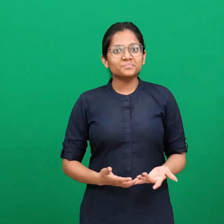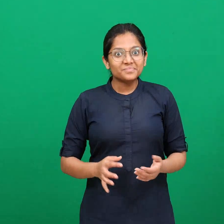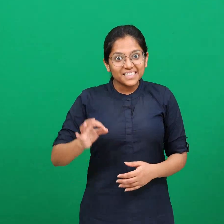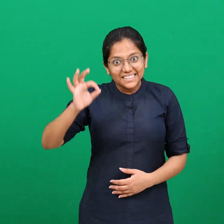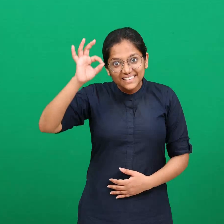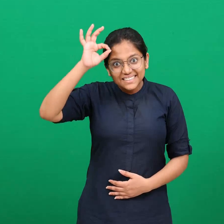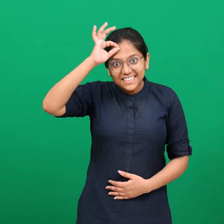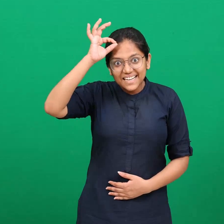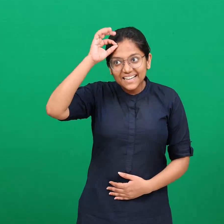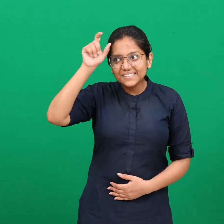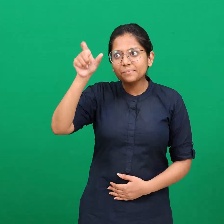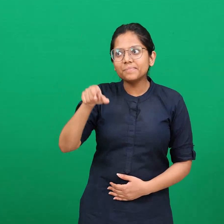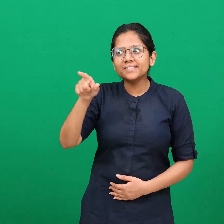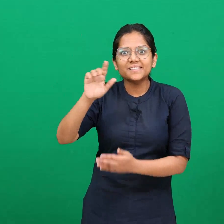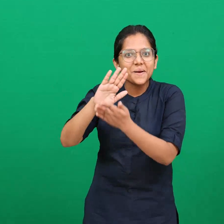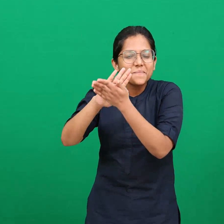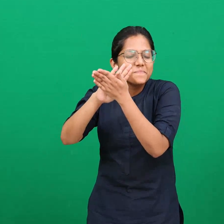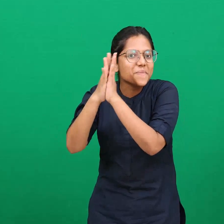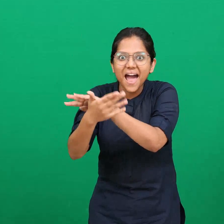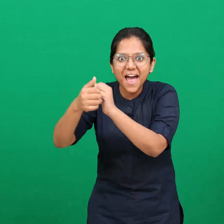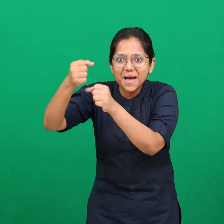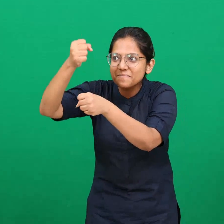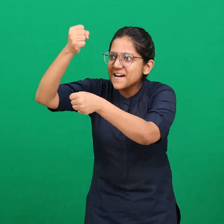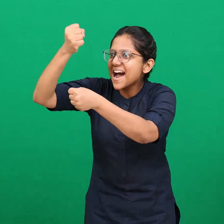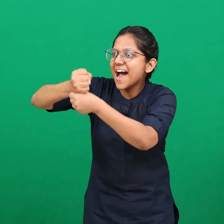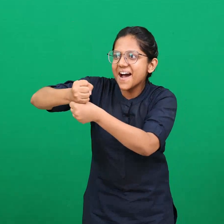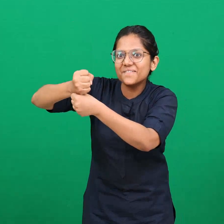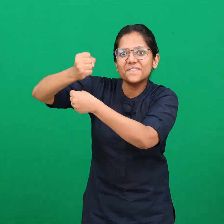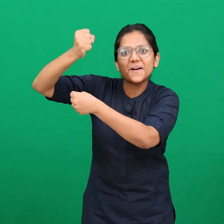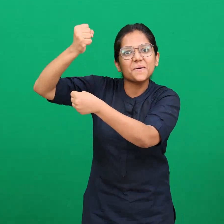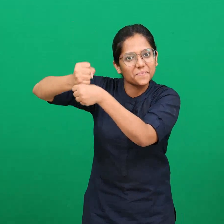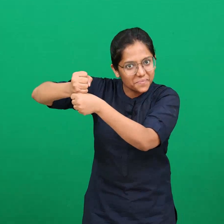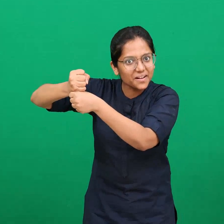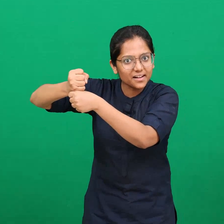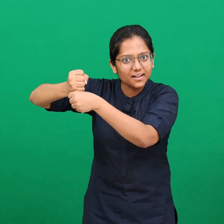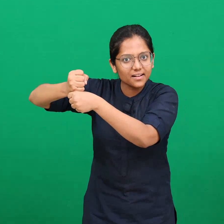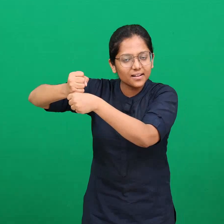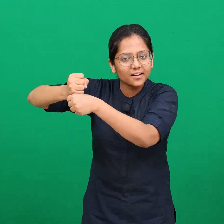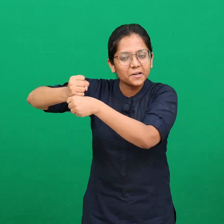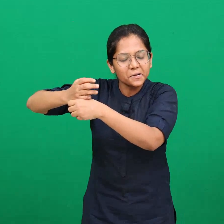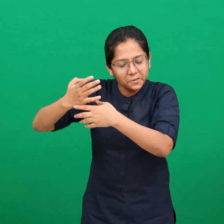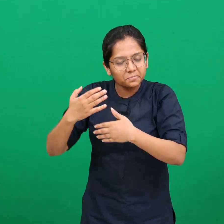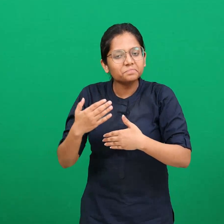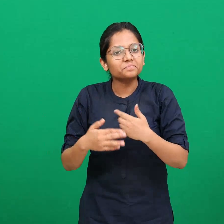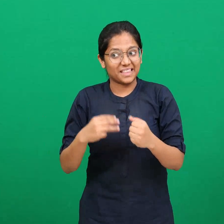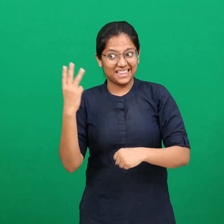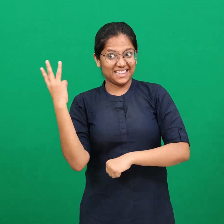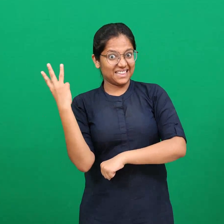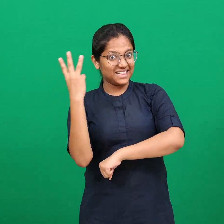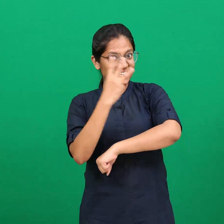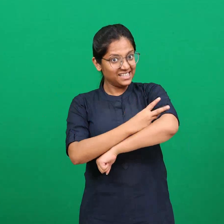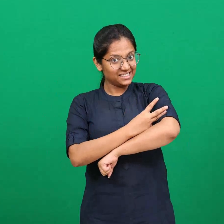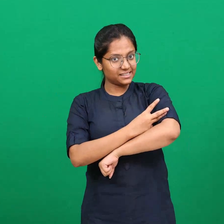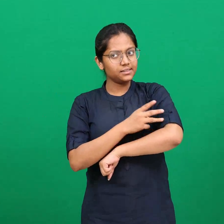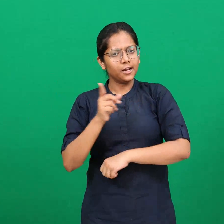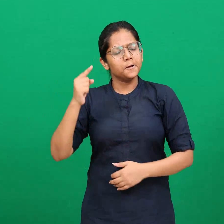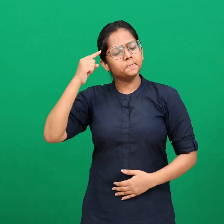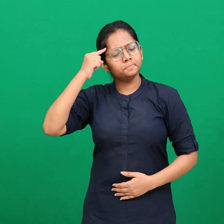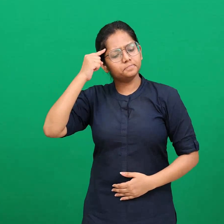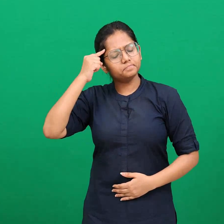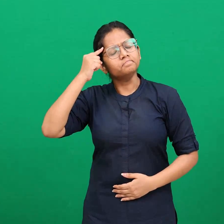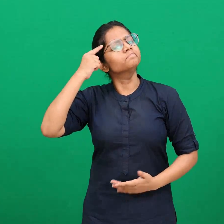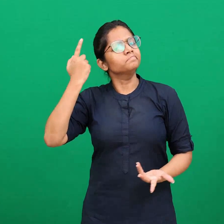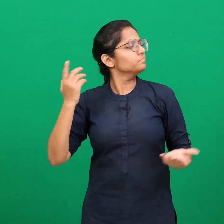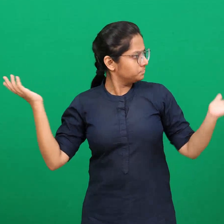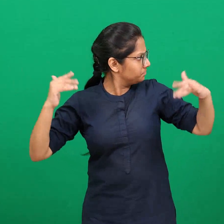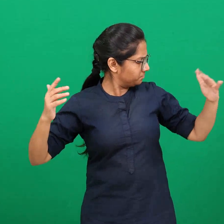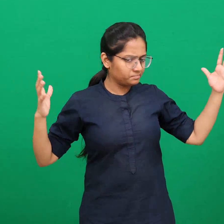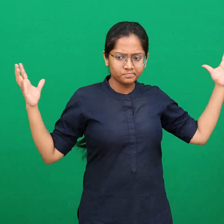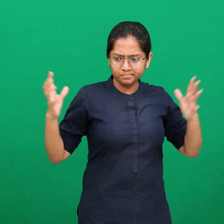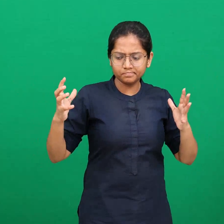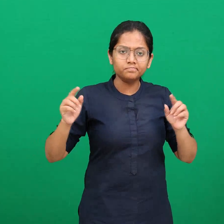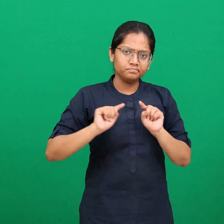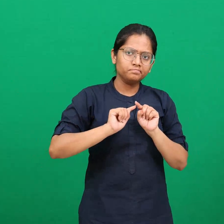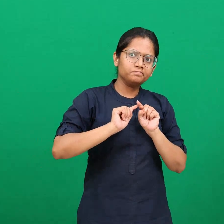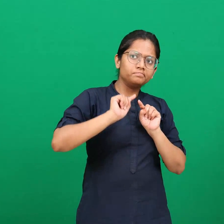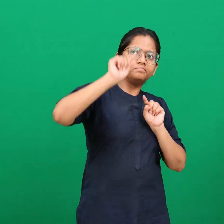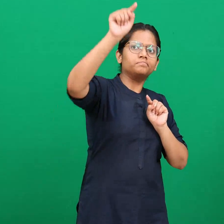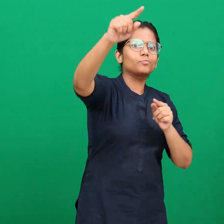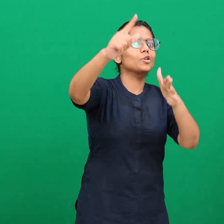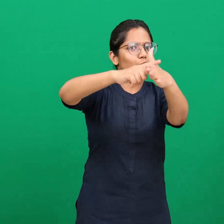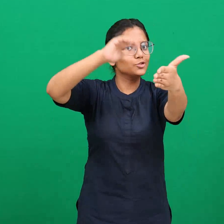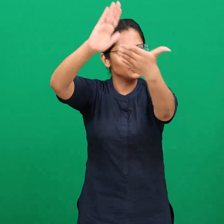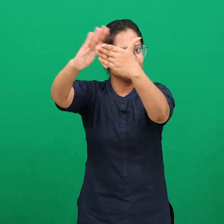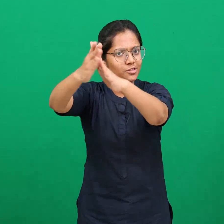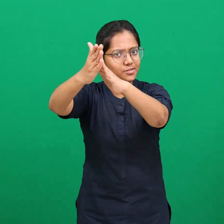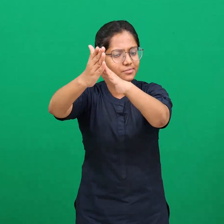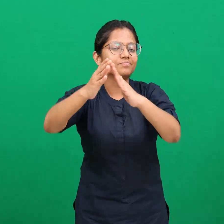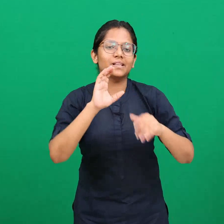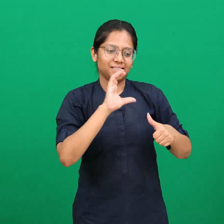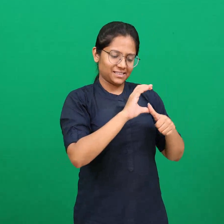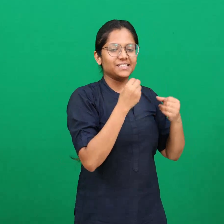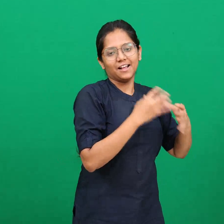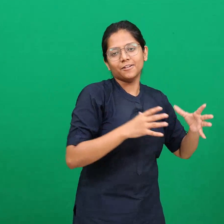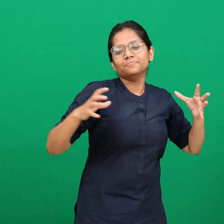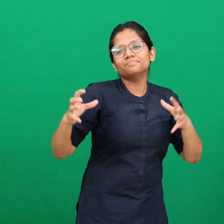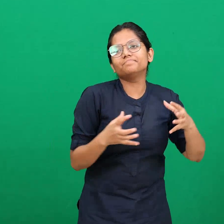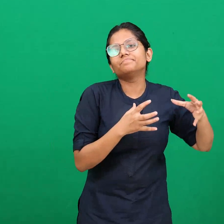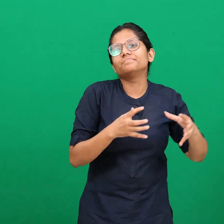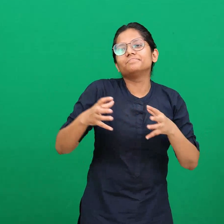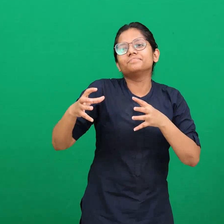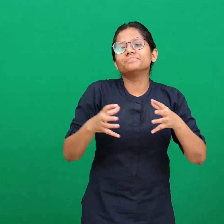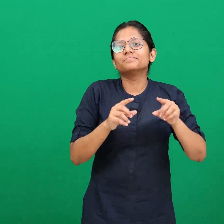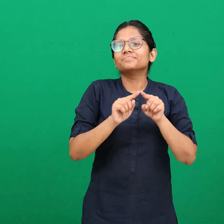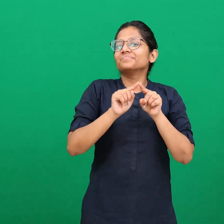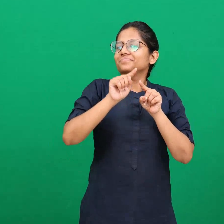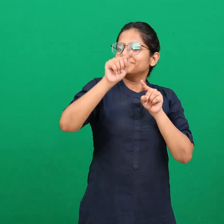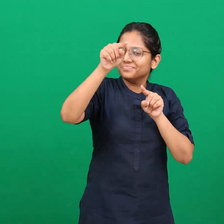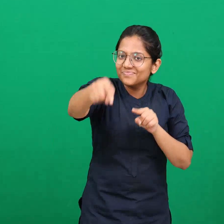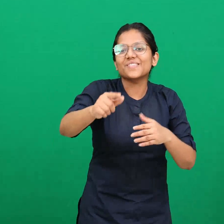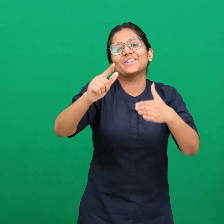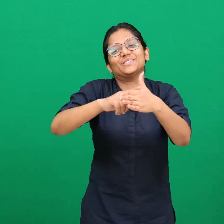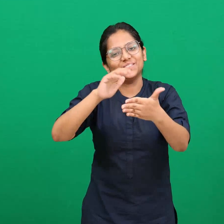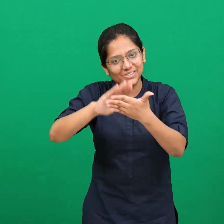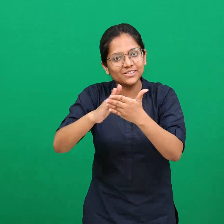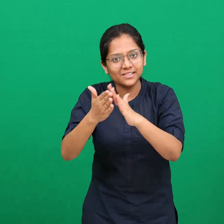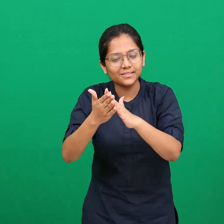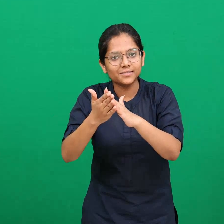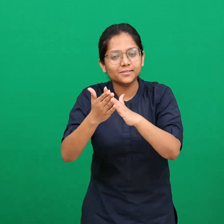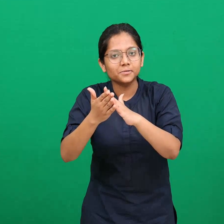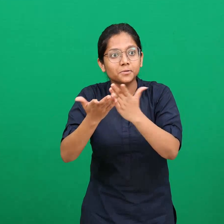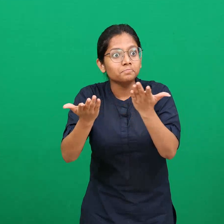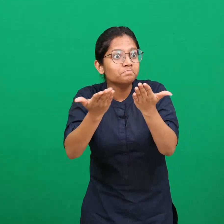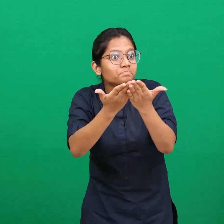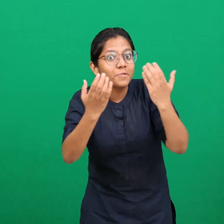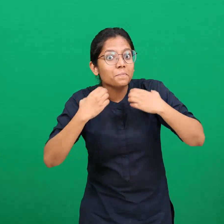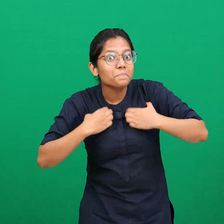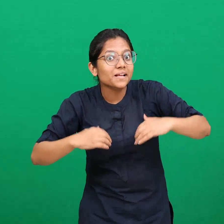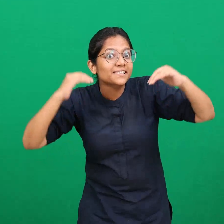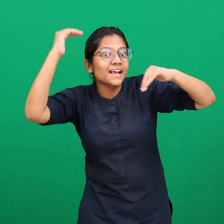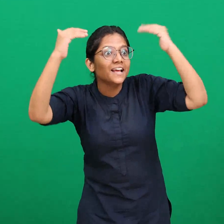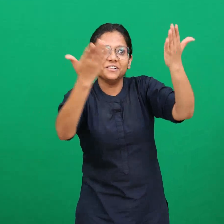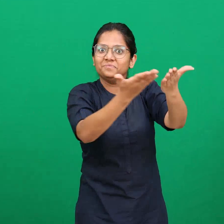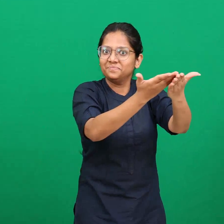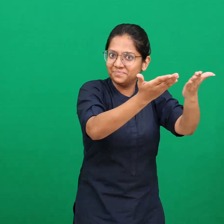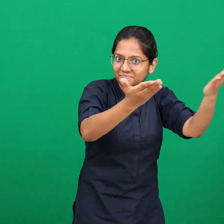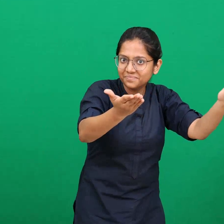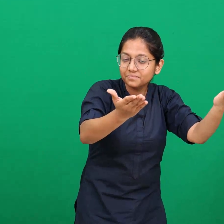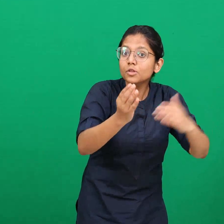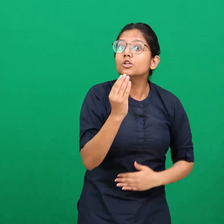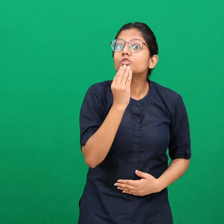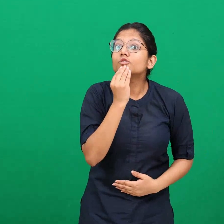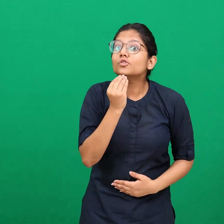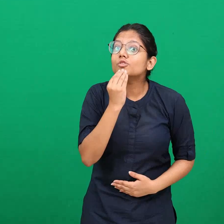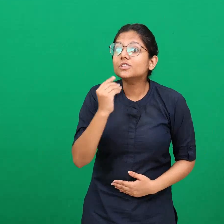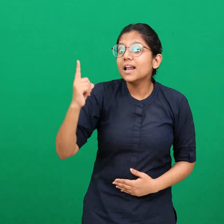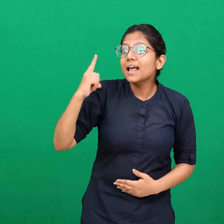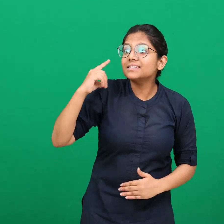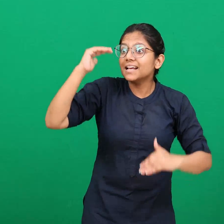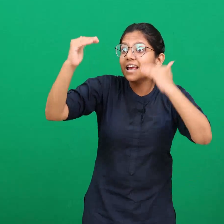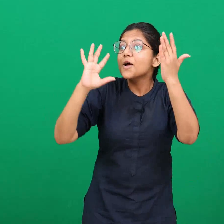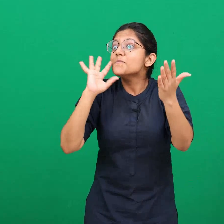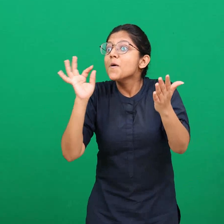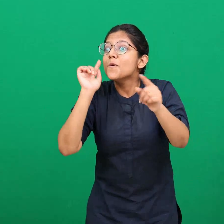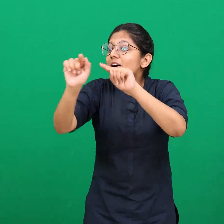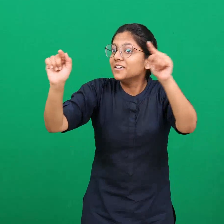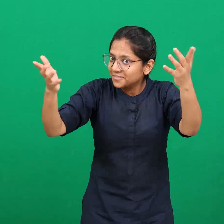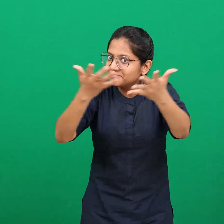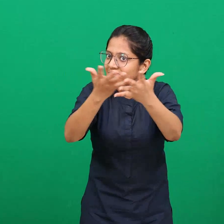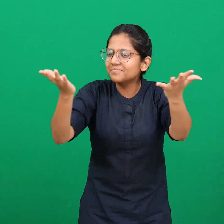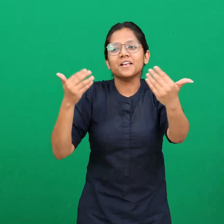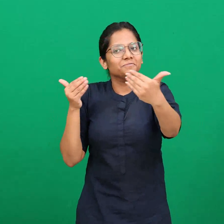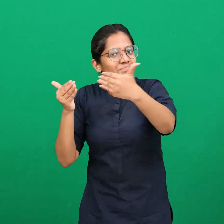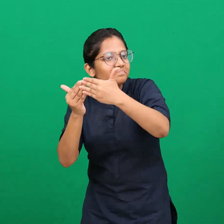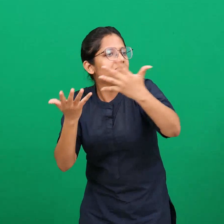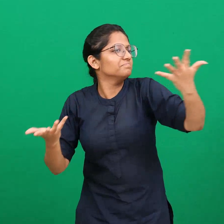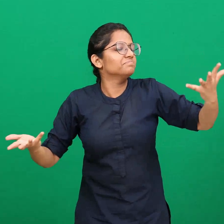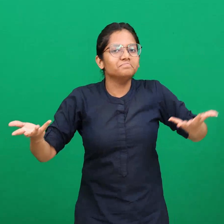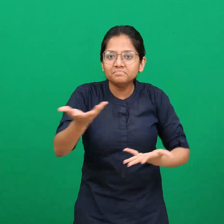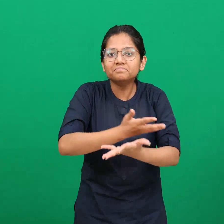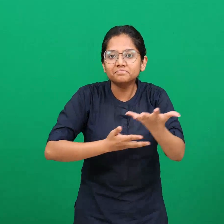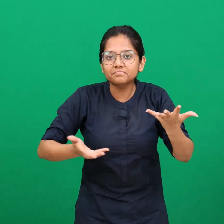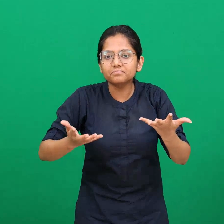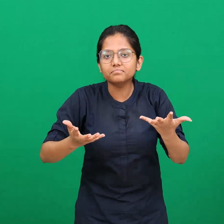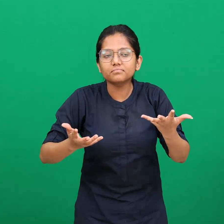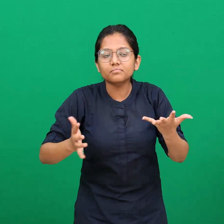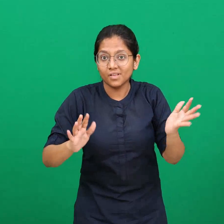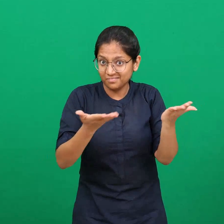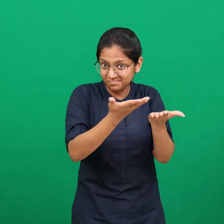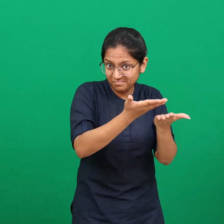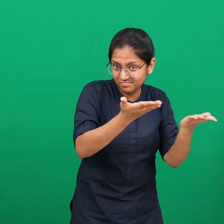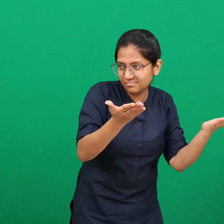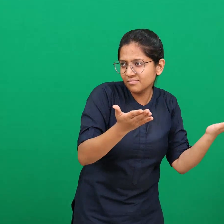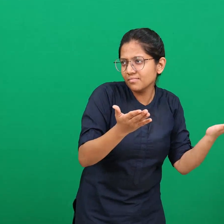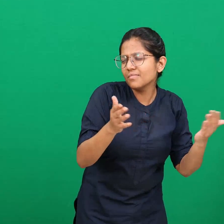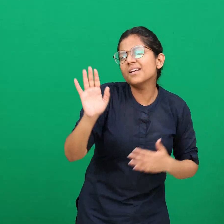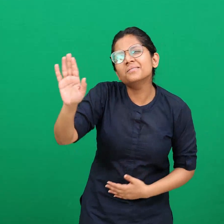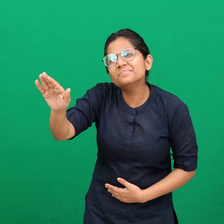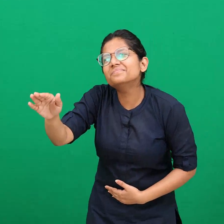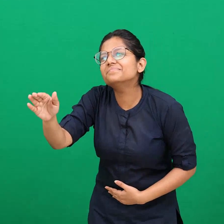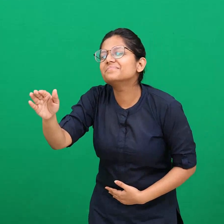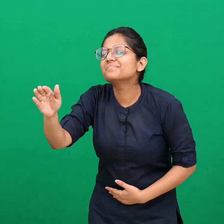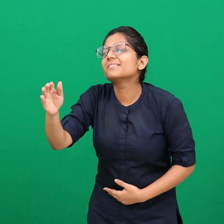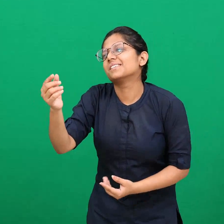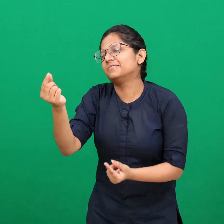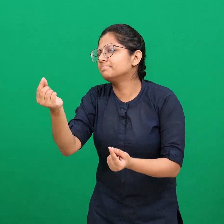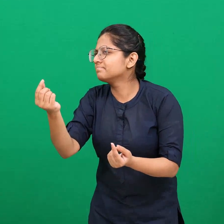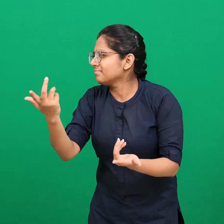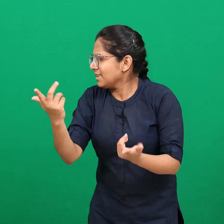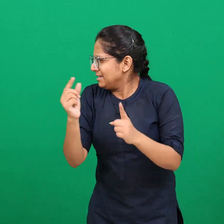Three days after his arrival in the province, Festus went up from Caesarea to Jerusalem, where the chief priests and Jewish leaders presented their case against Paul.